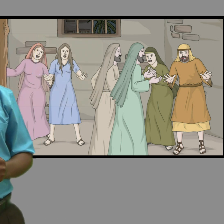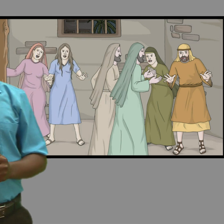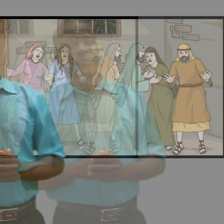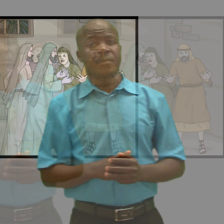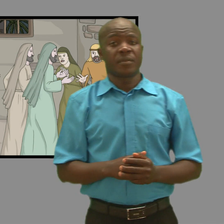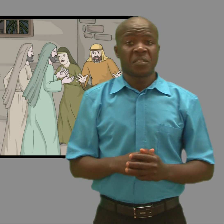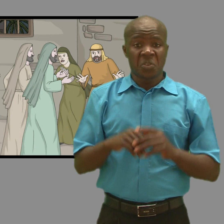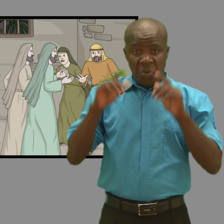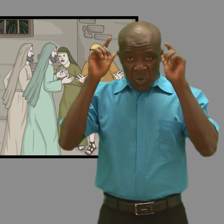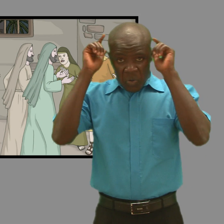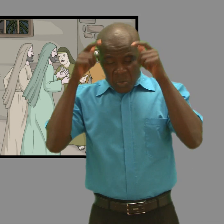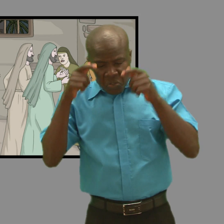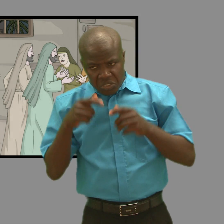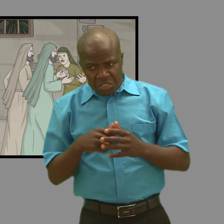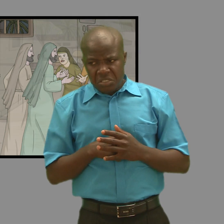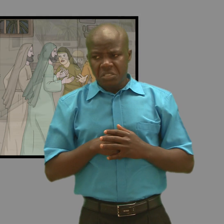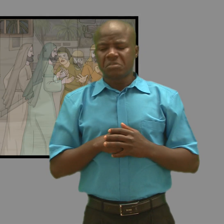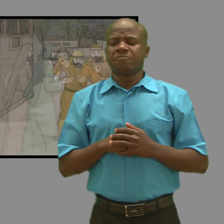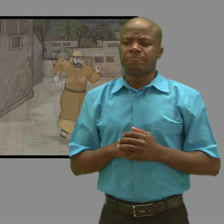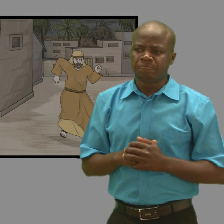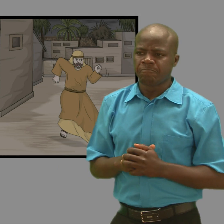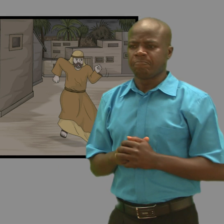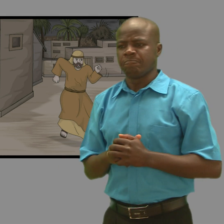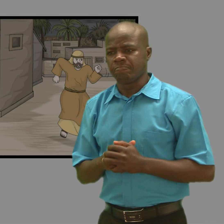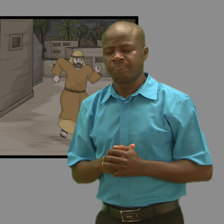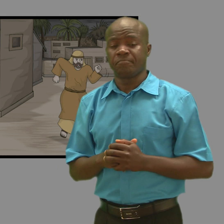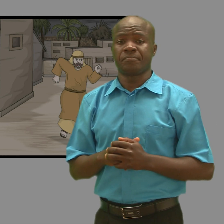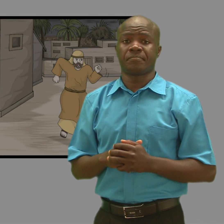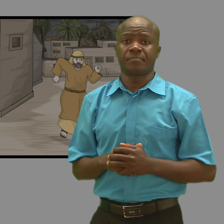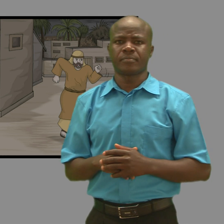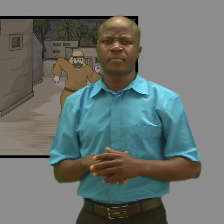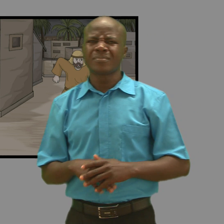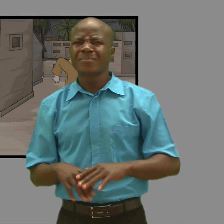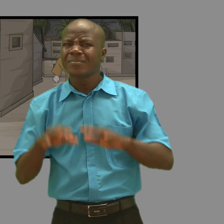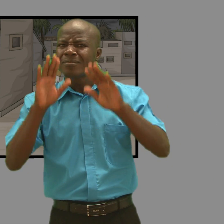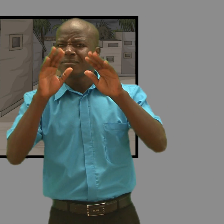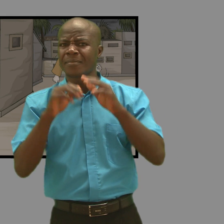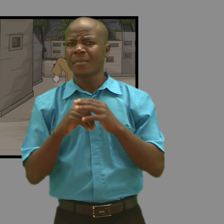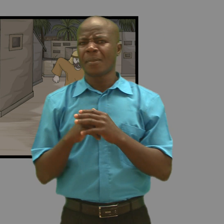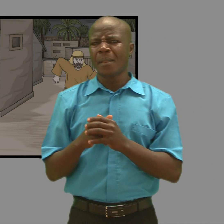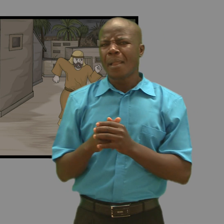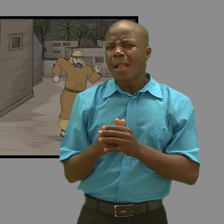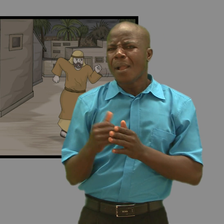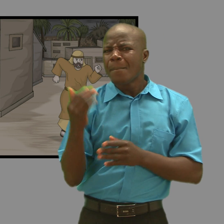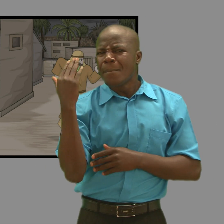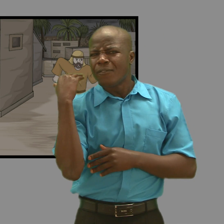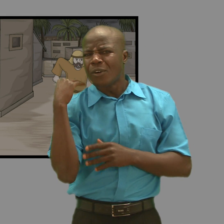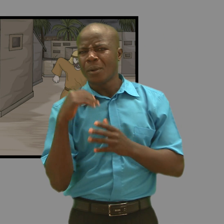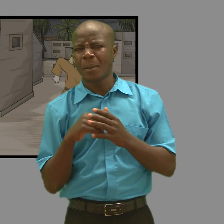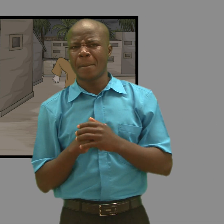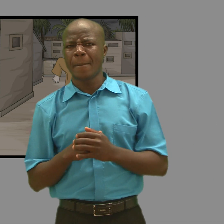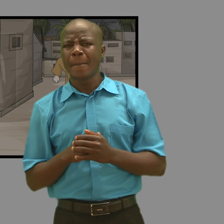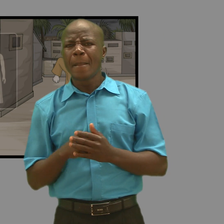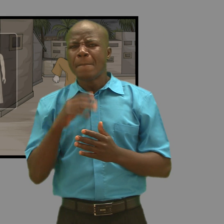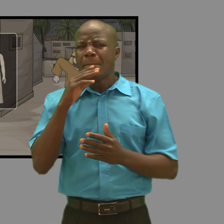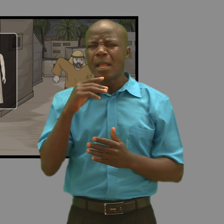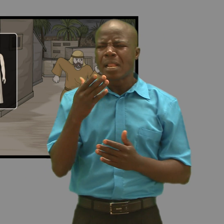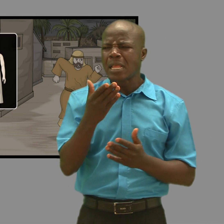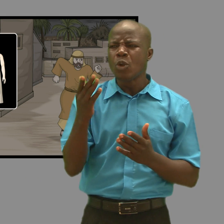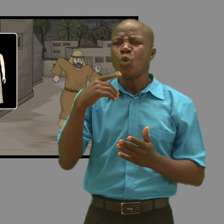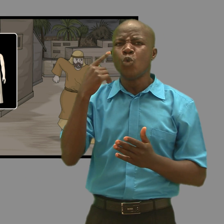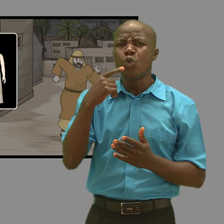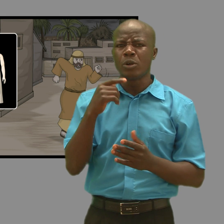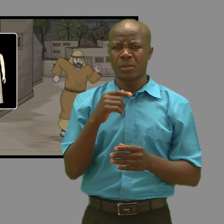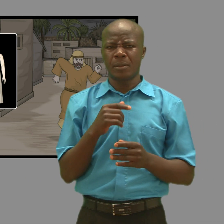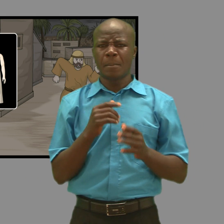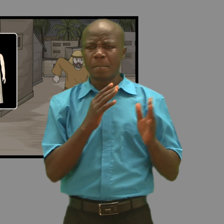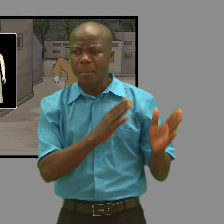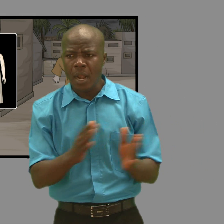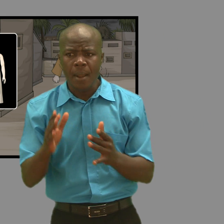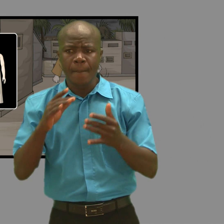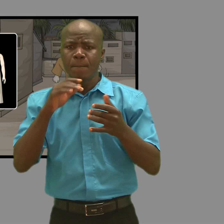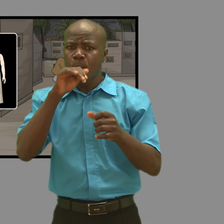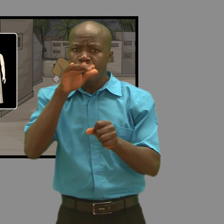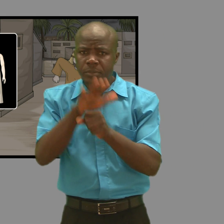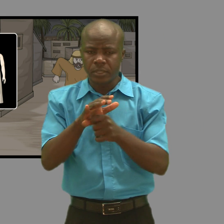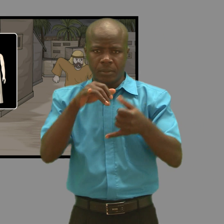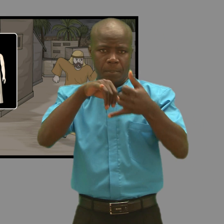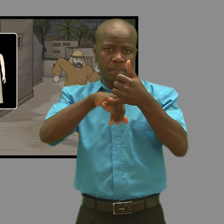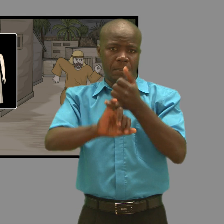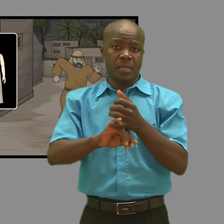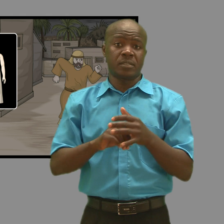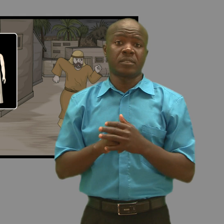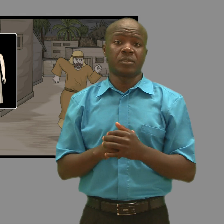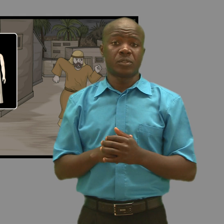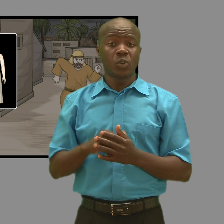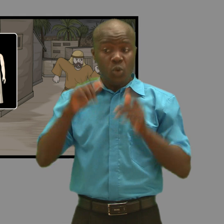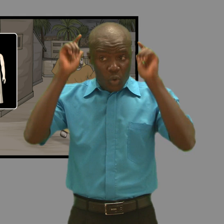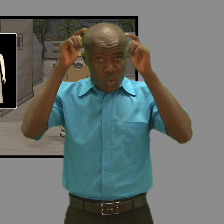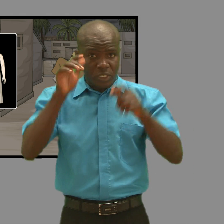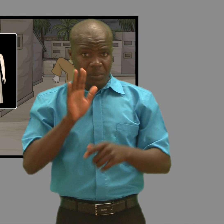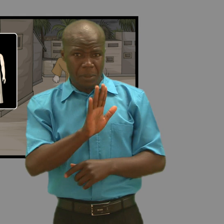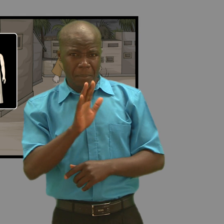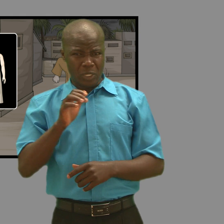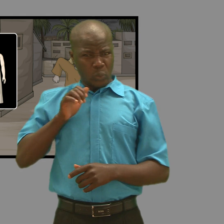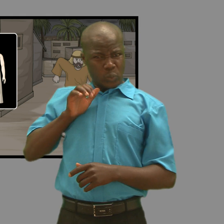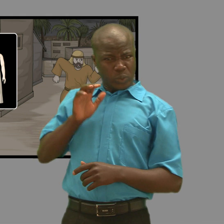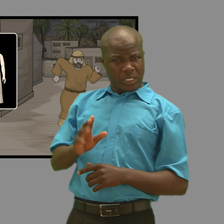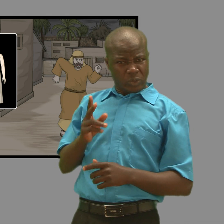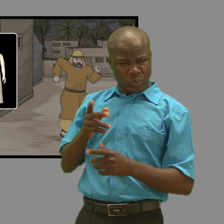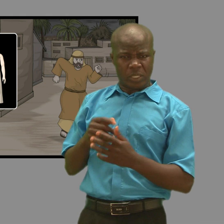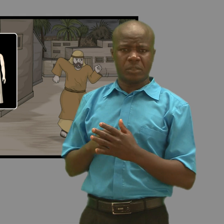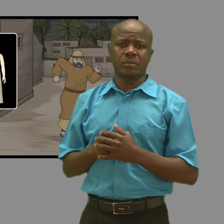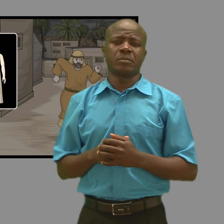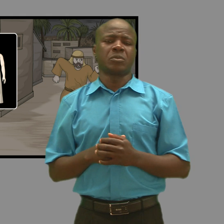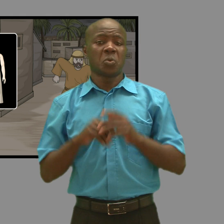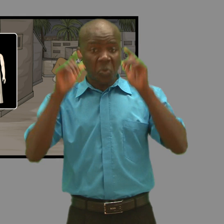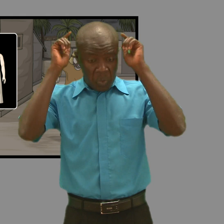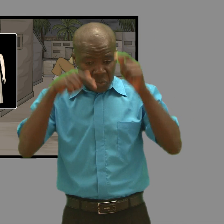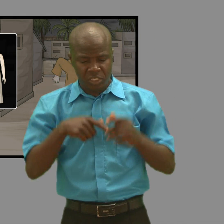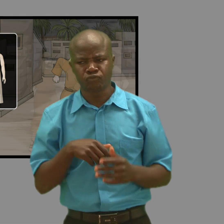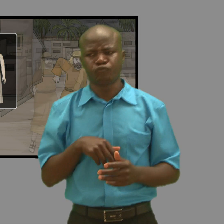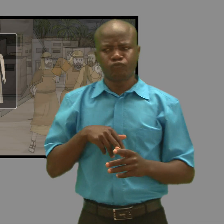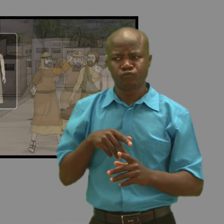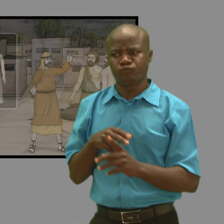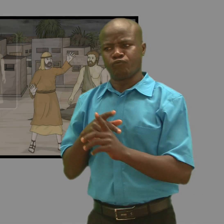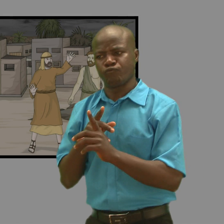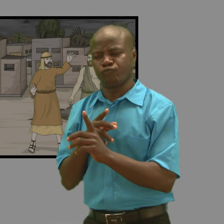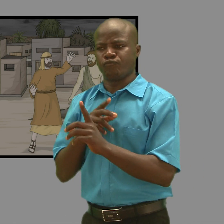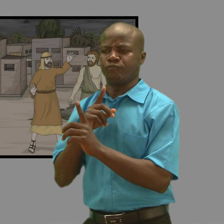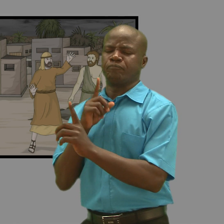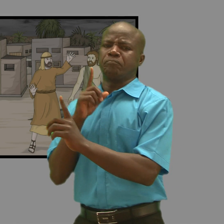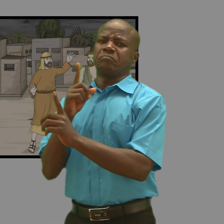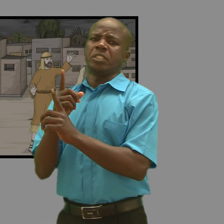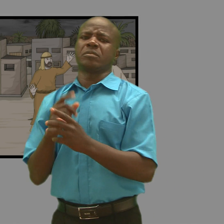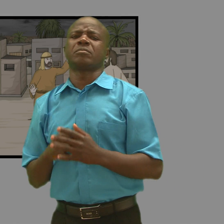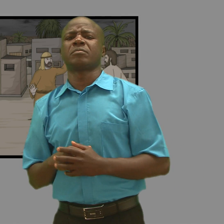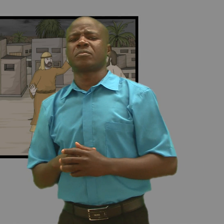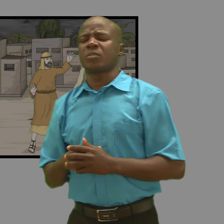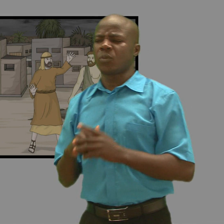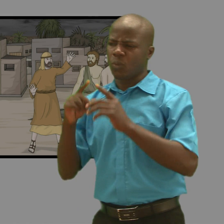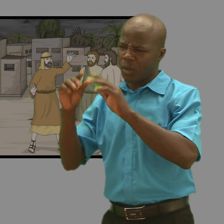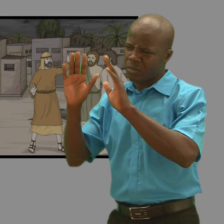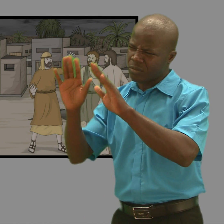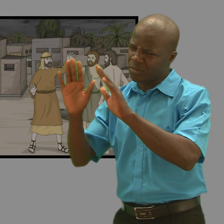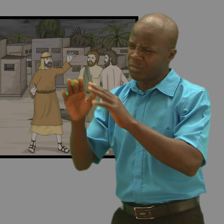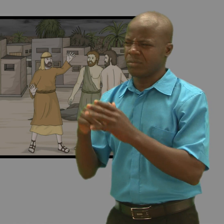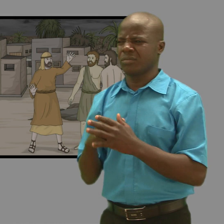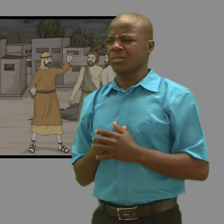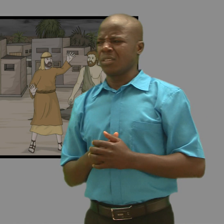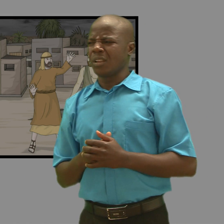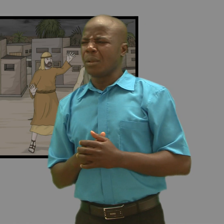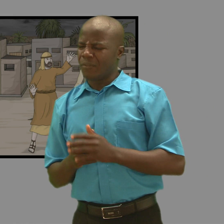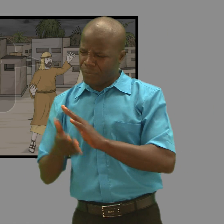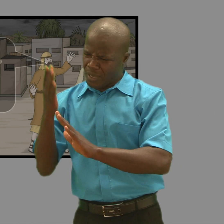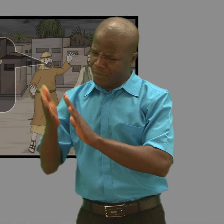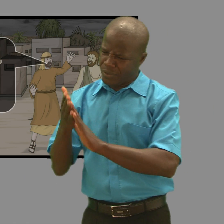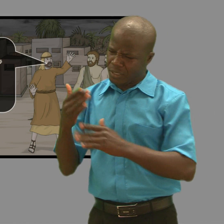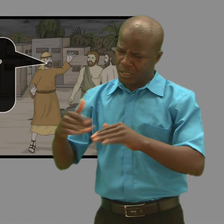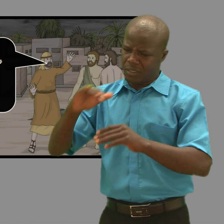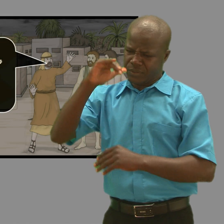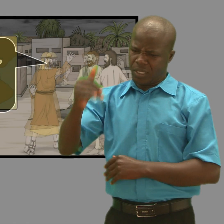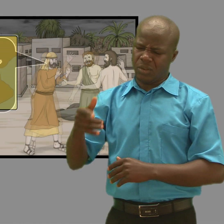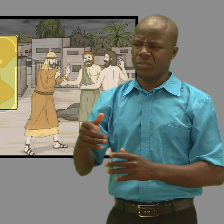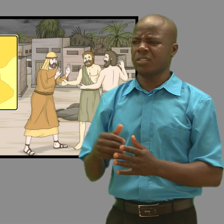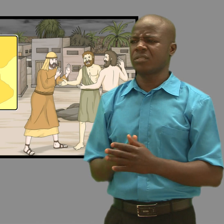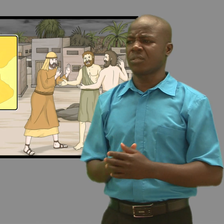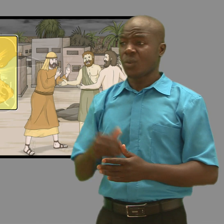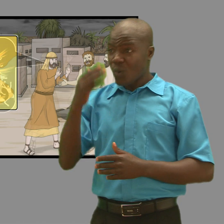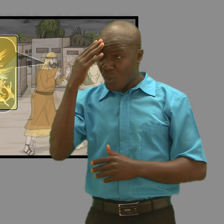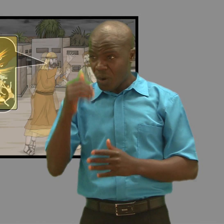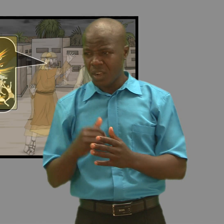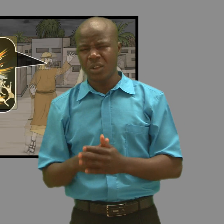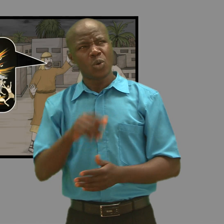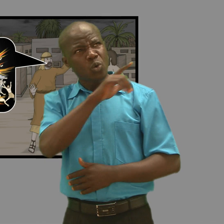So Lot went out and spoke to the sons-in-law who were pledged in marriage to his daughters. “Get up,” he said.